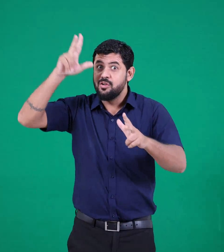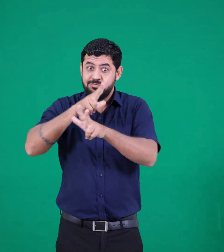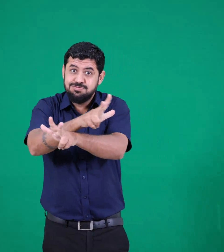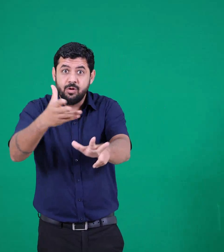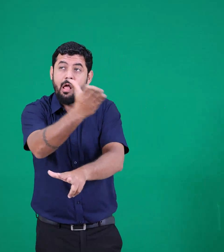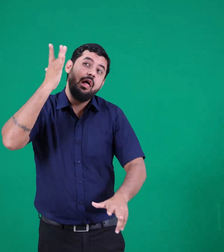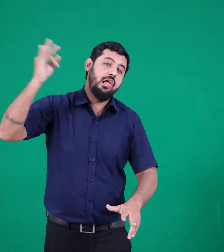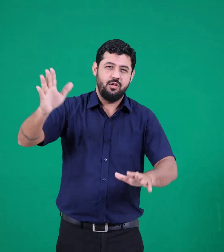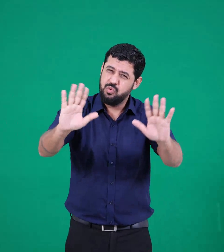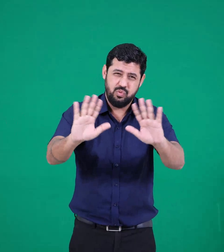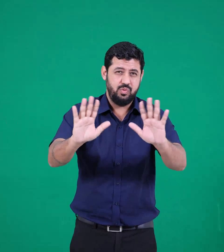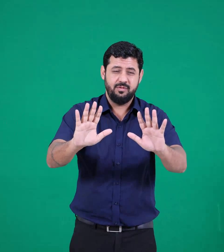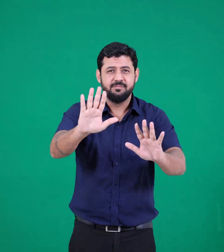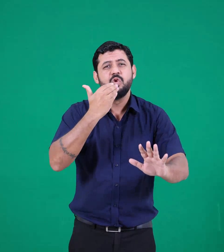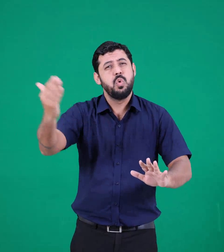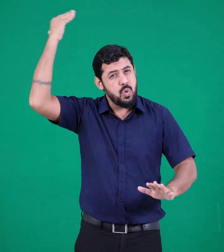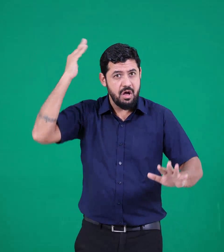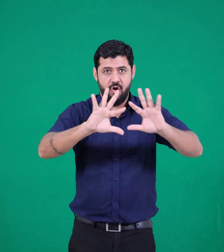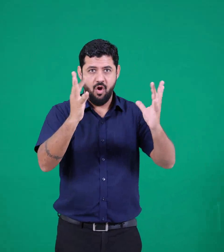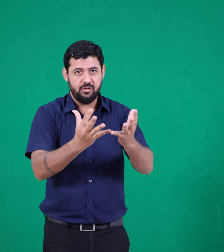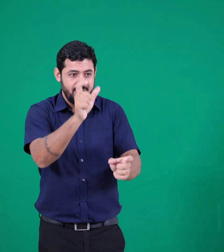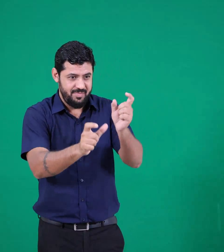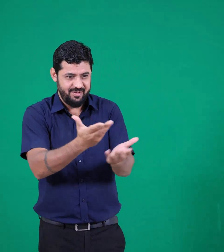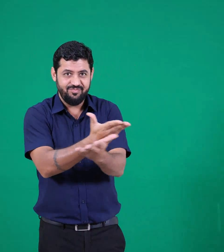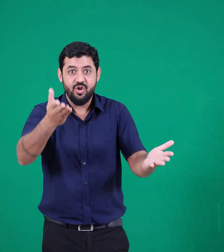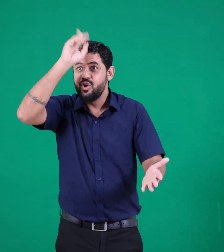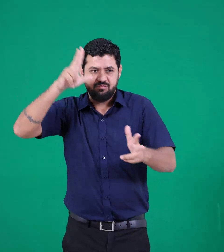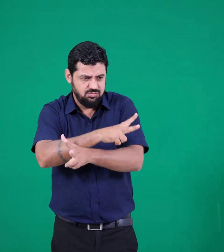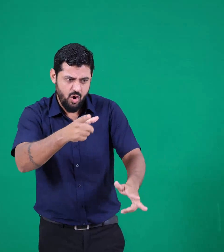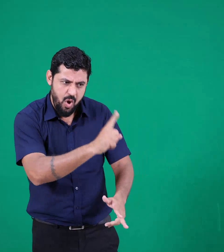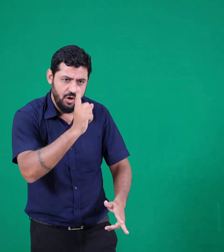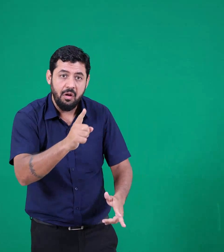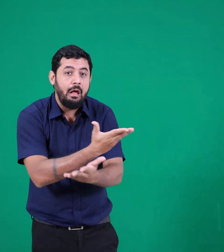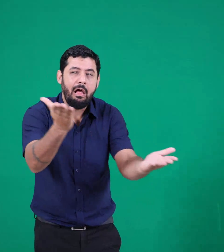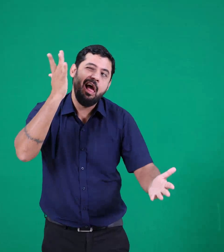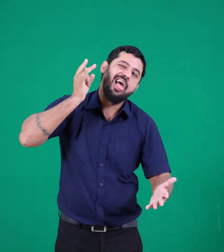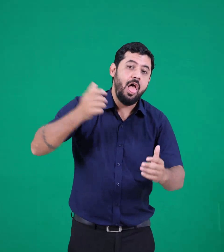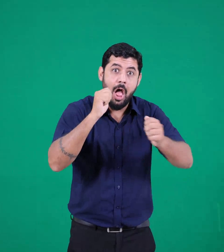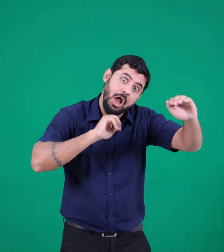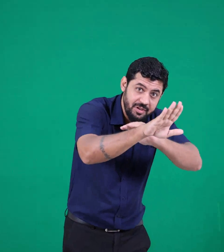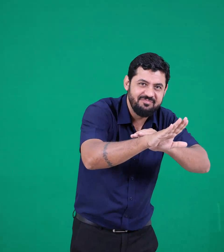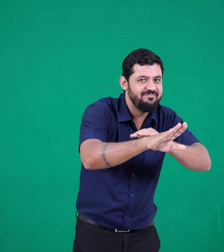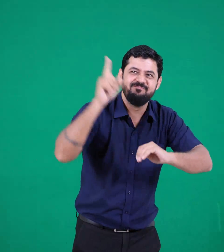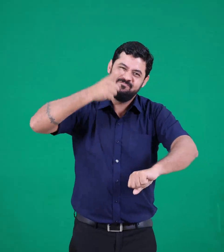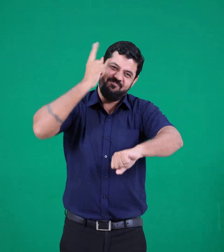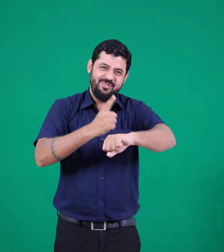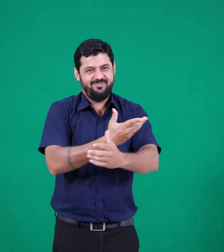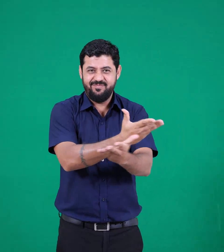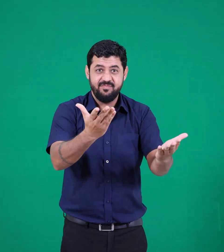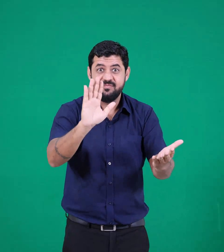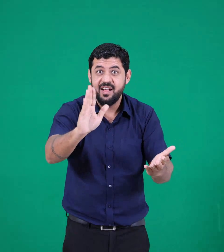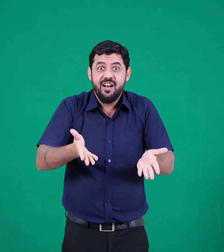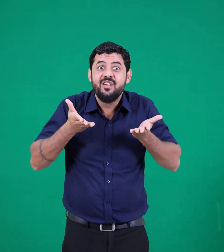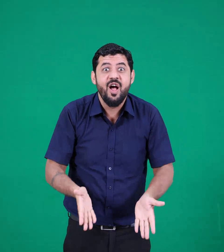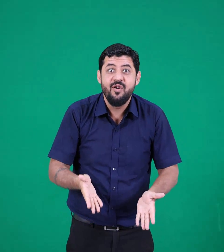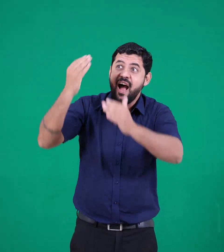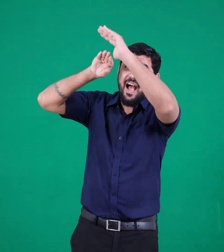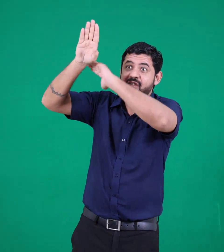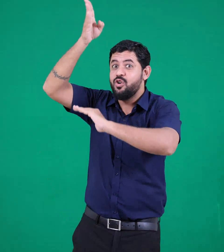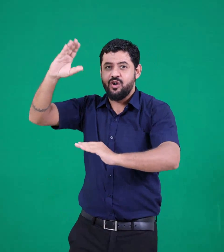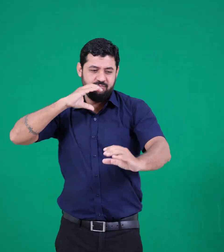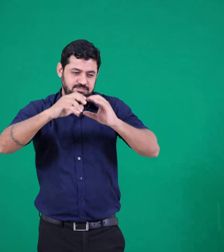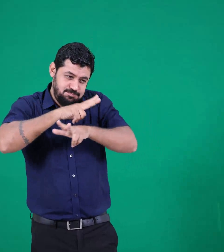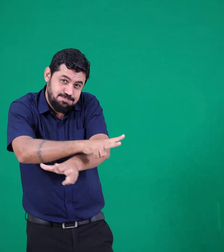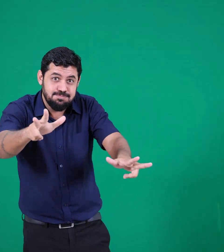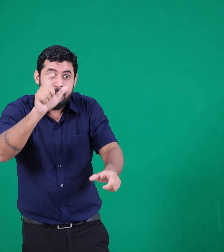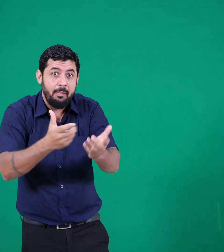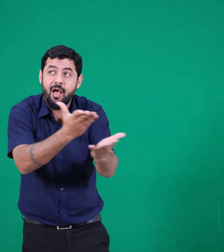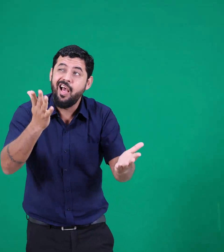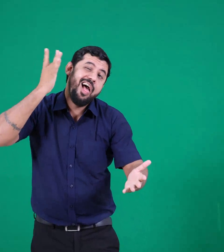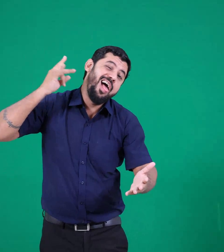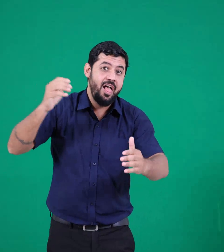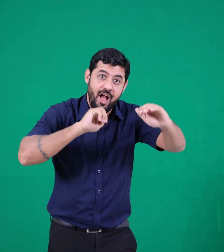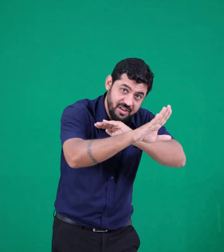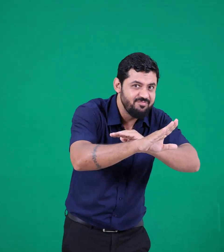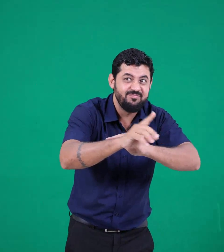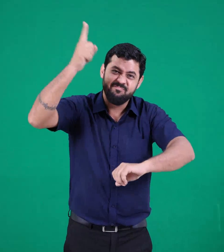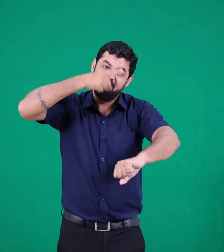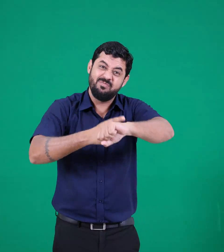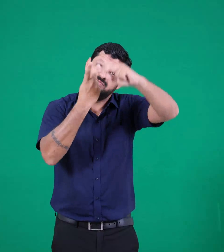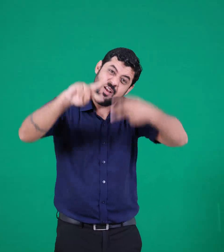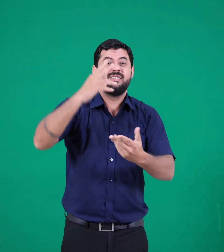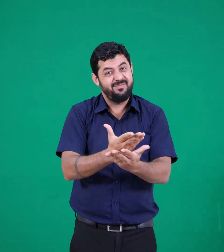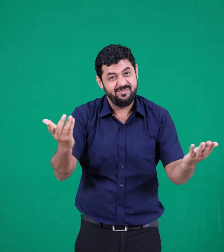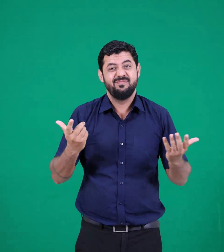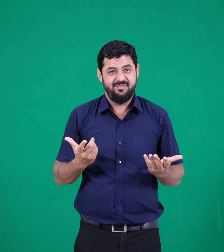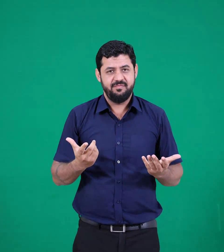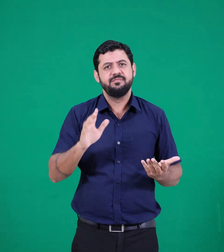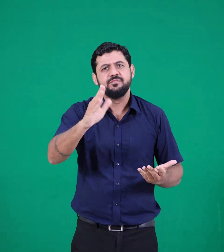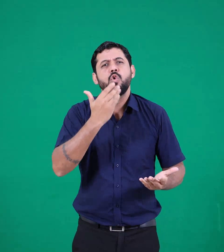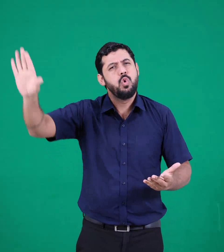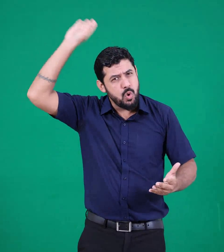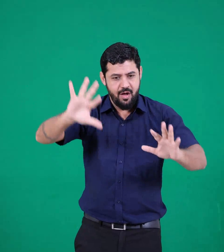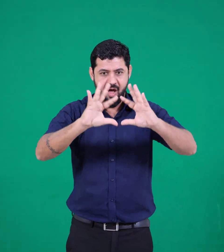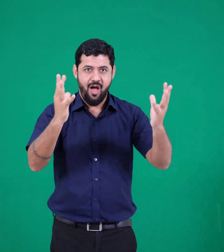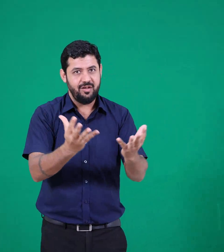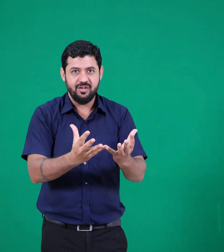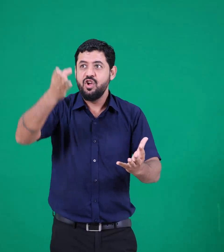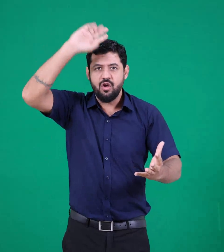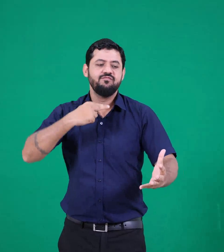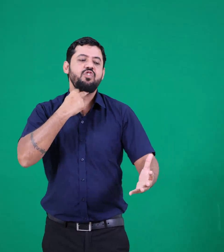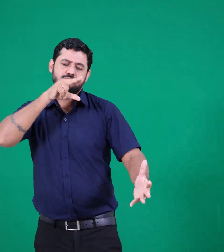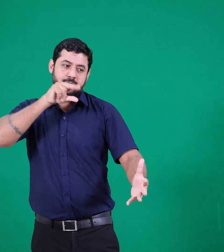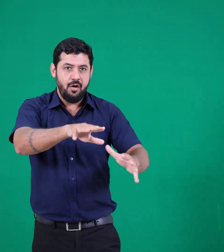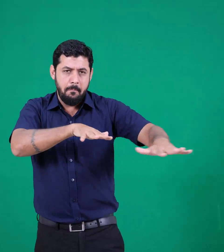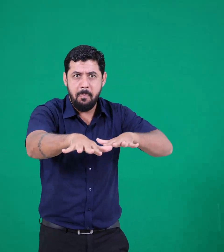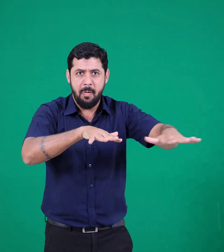For if the people did not escape when they refused Him who warned them on earth, how much less will we escape if we reject Him who warns us from heaven?